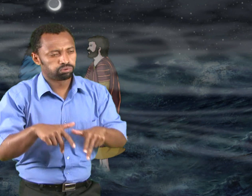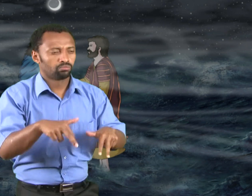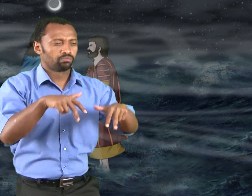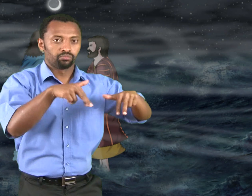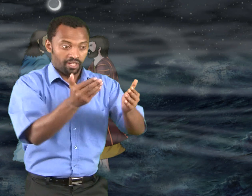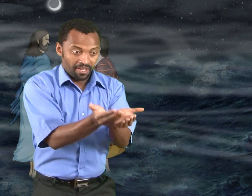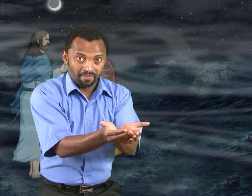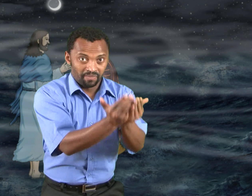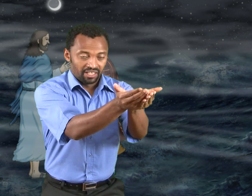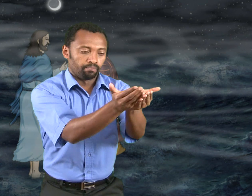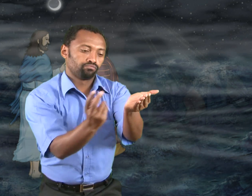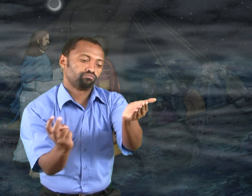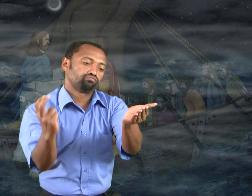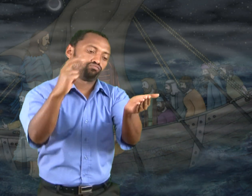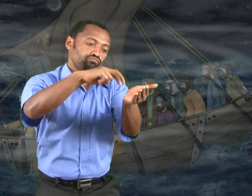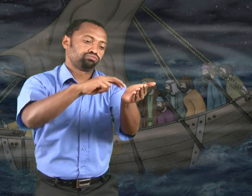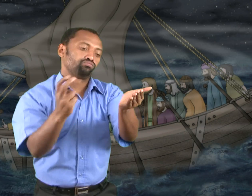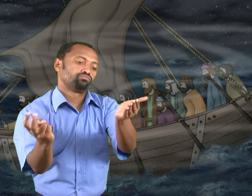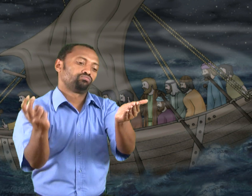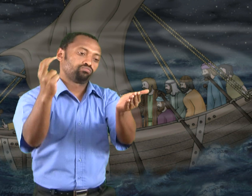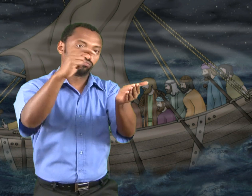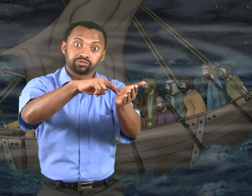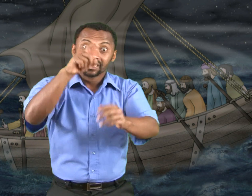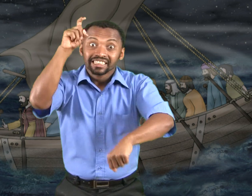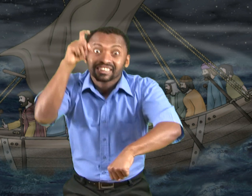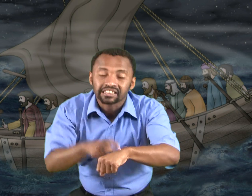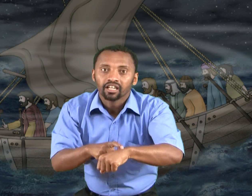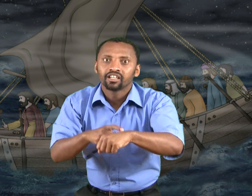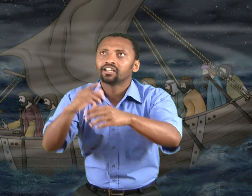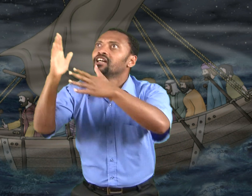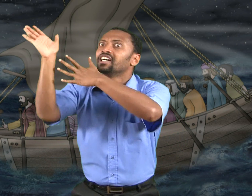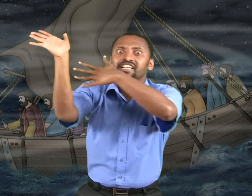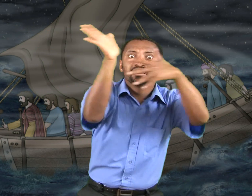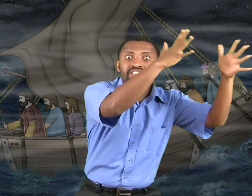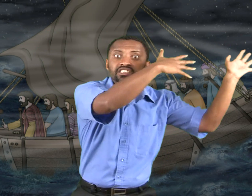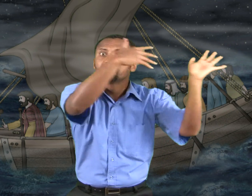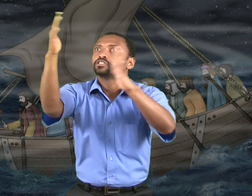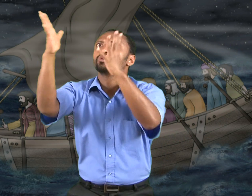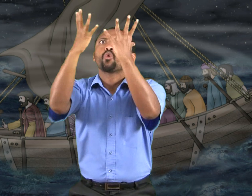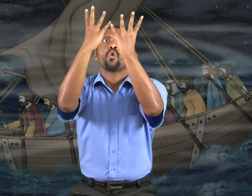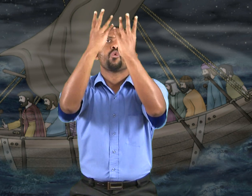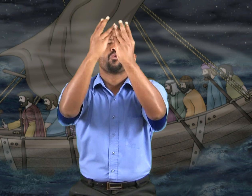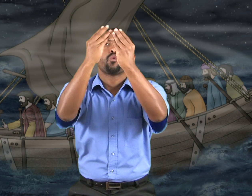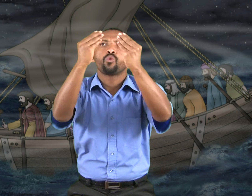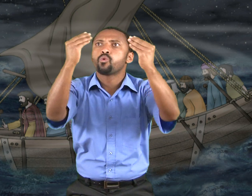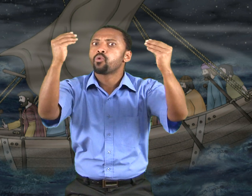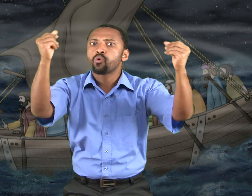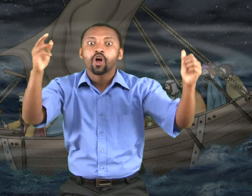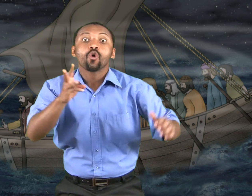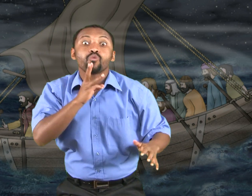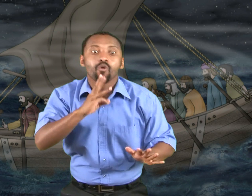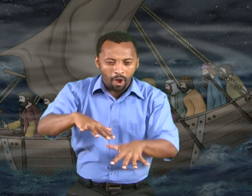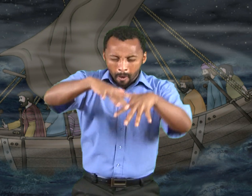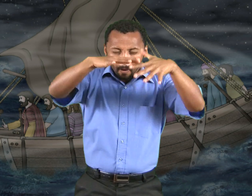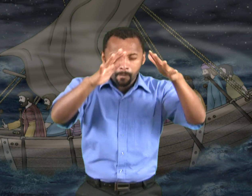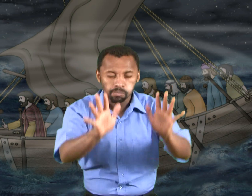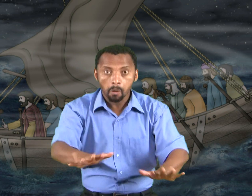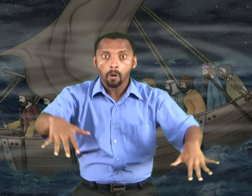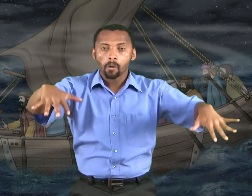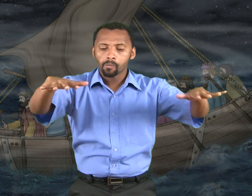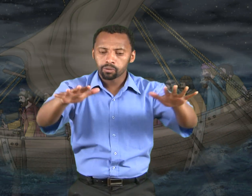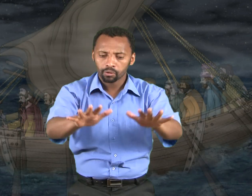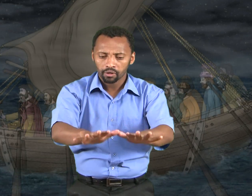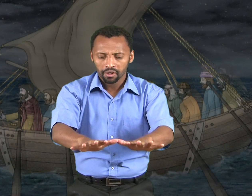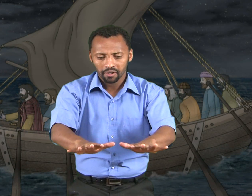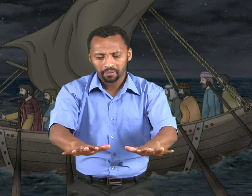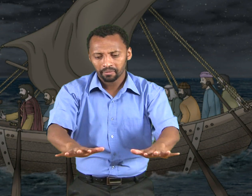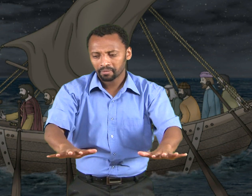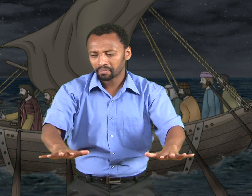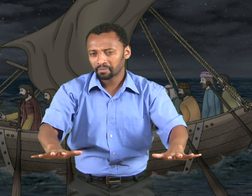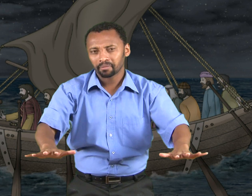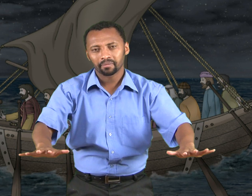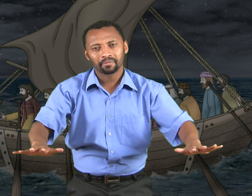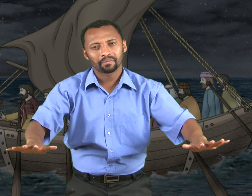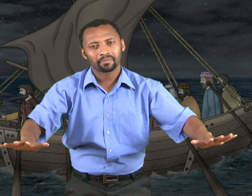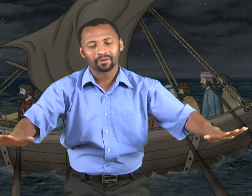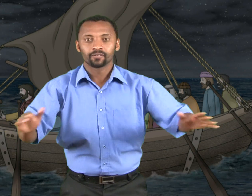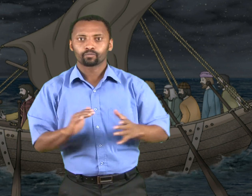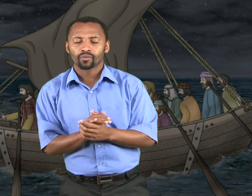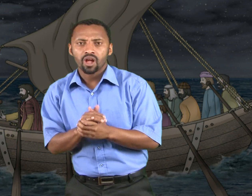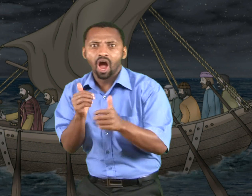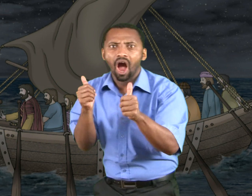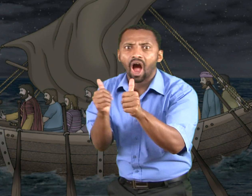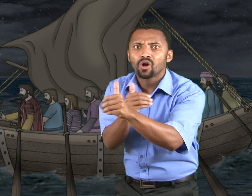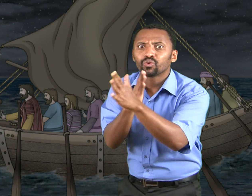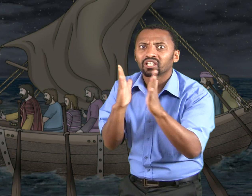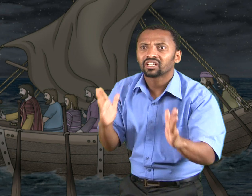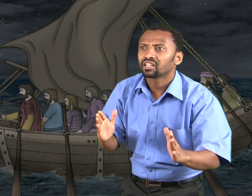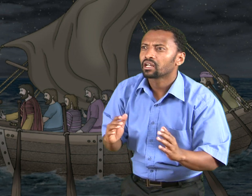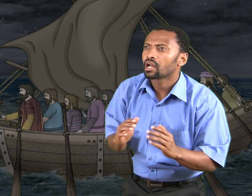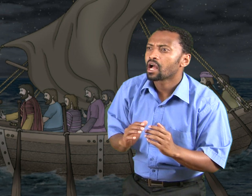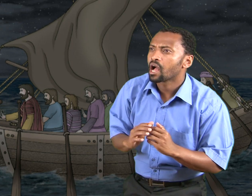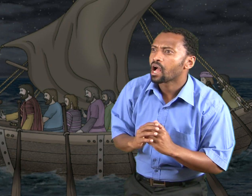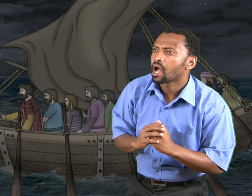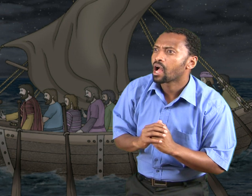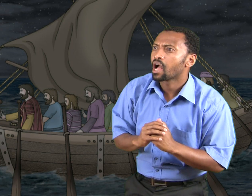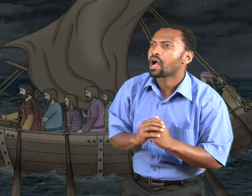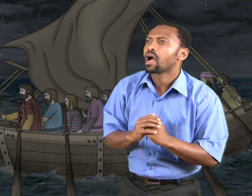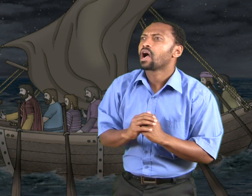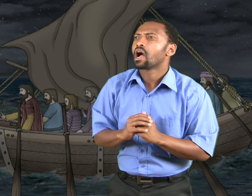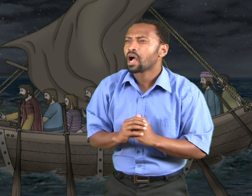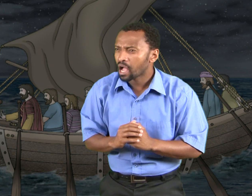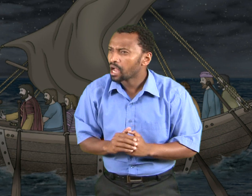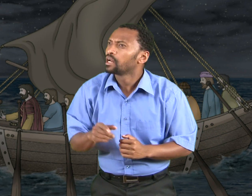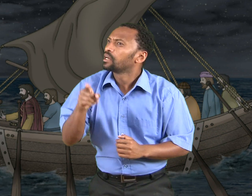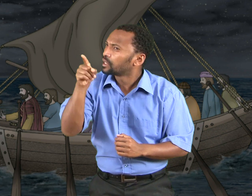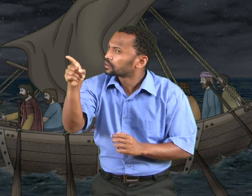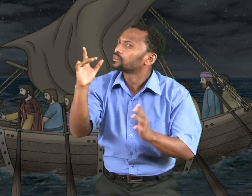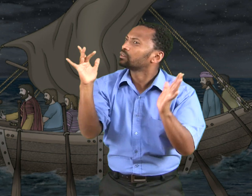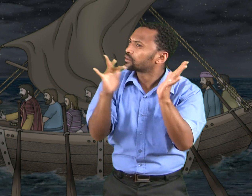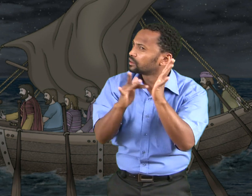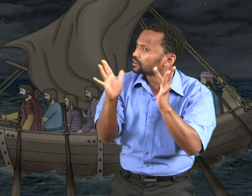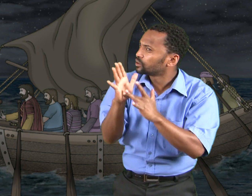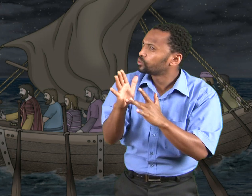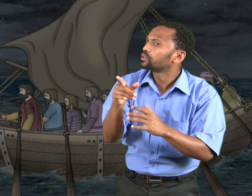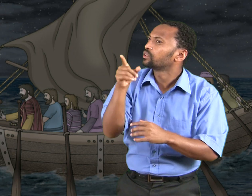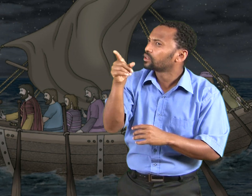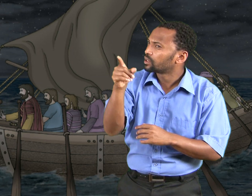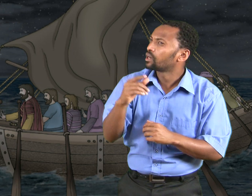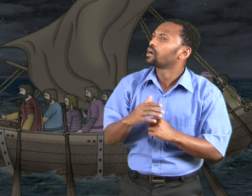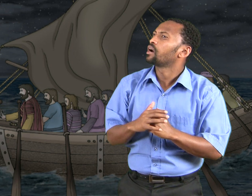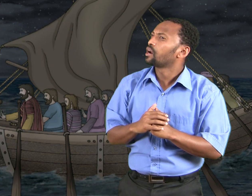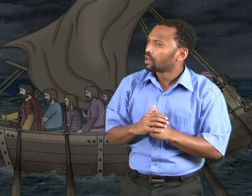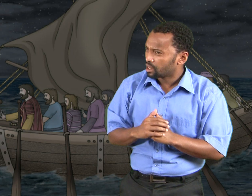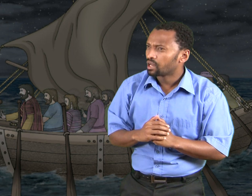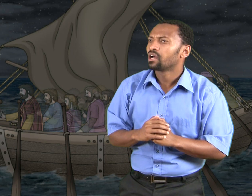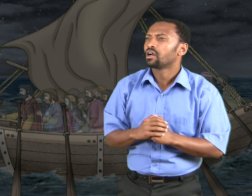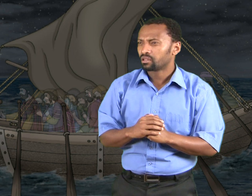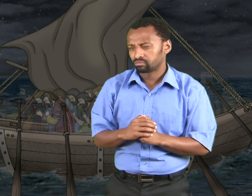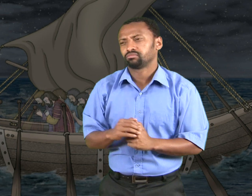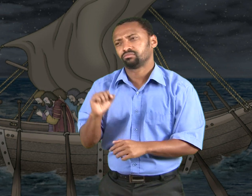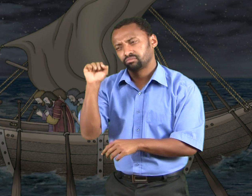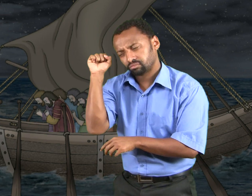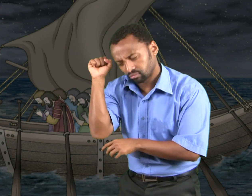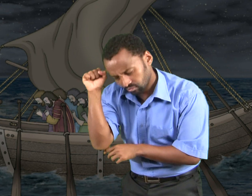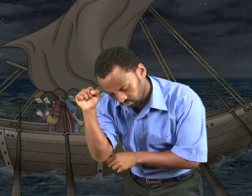And when they had climbed back into the boat, the wind died down.